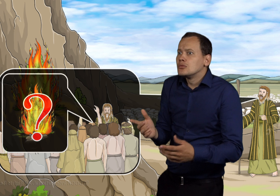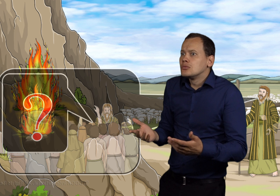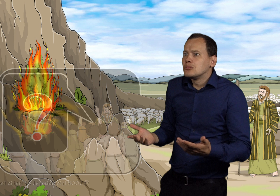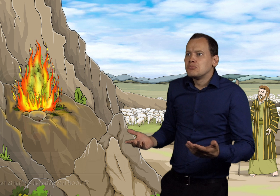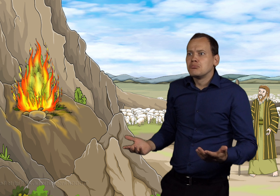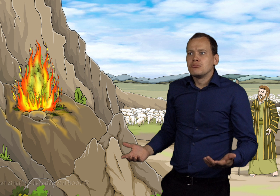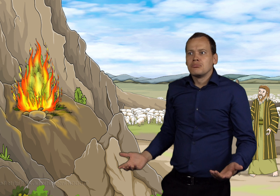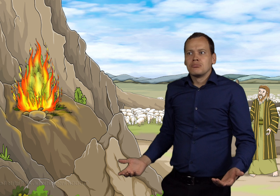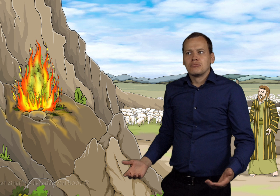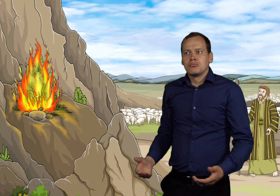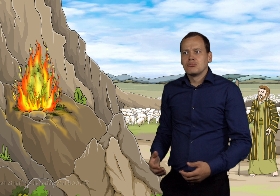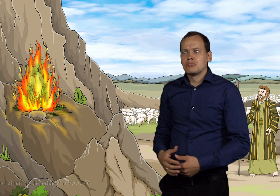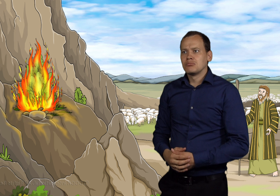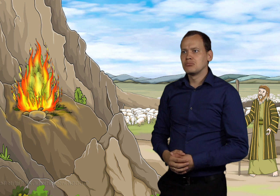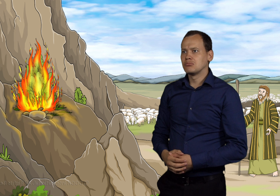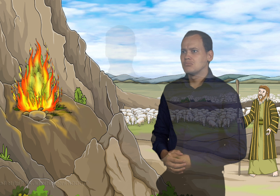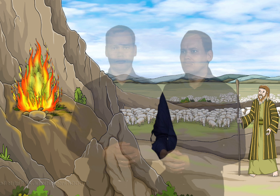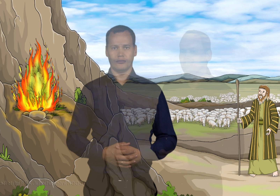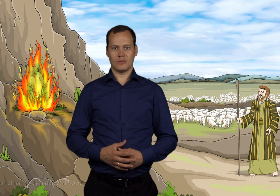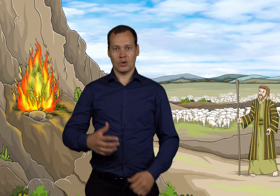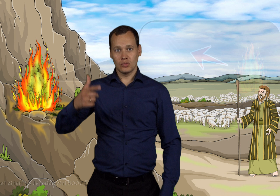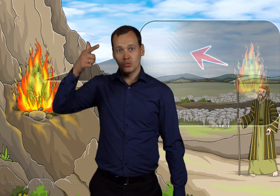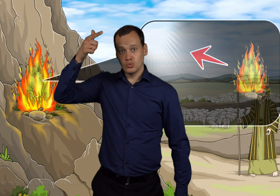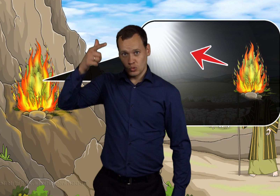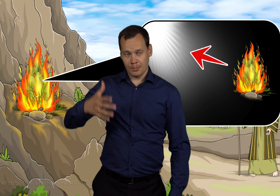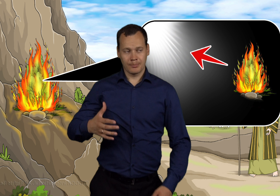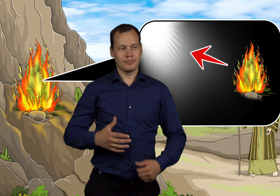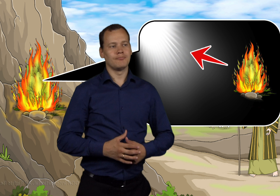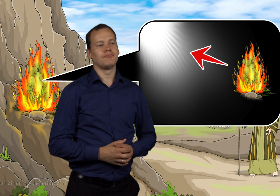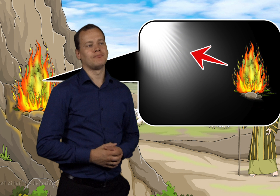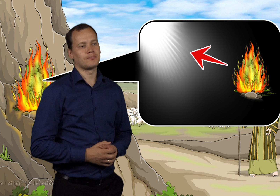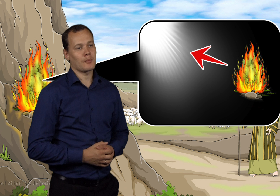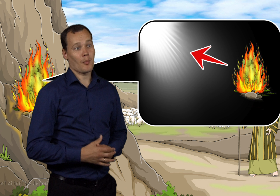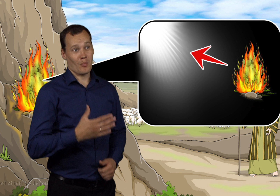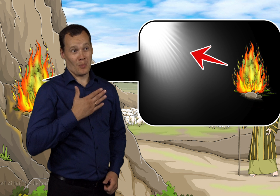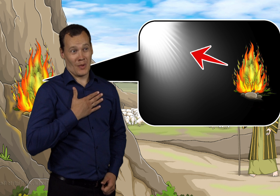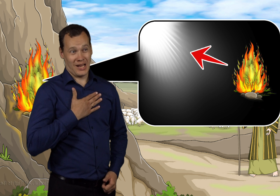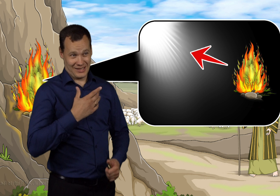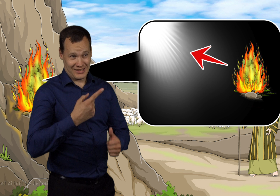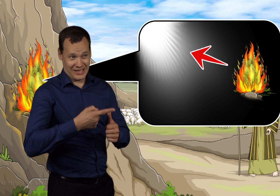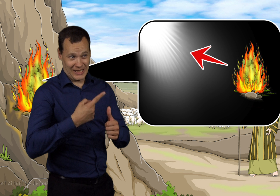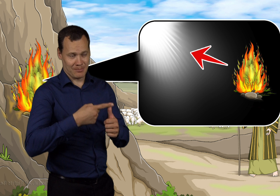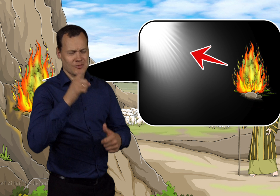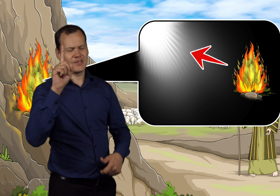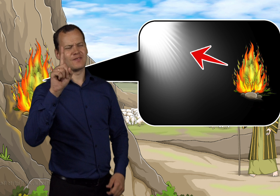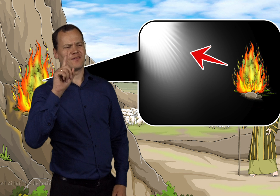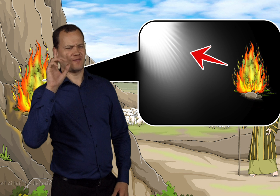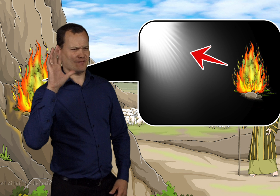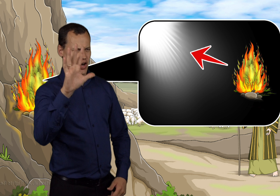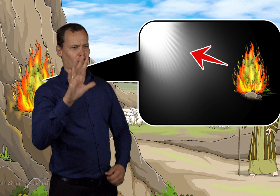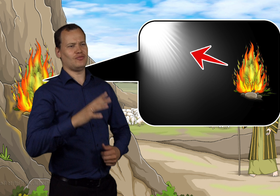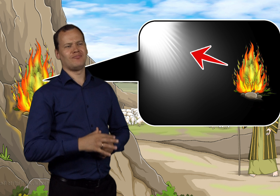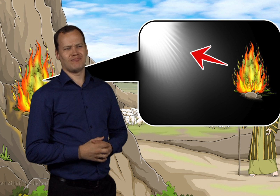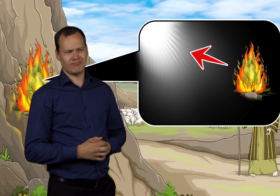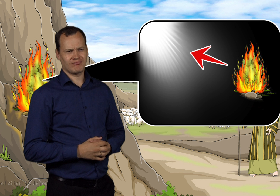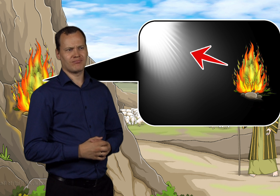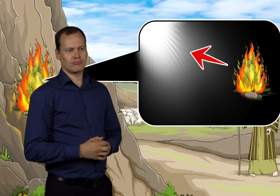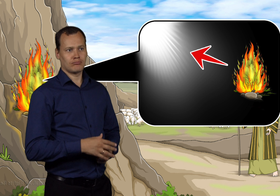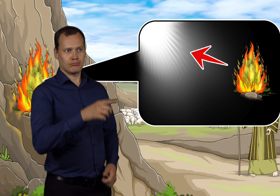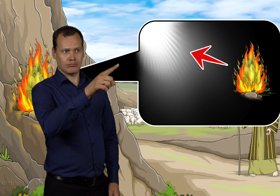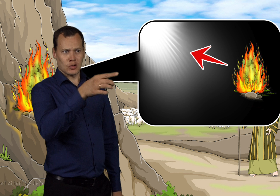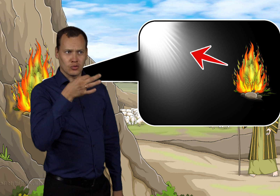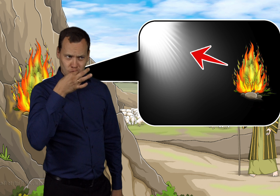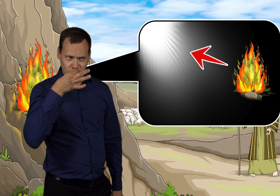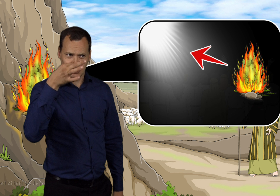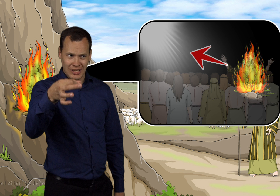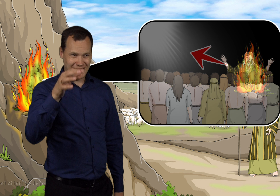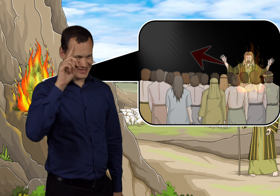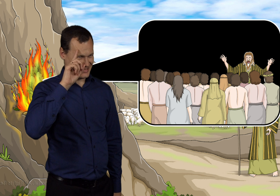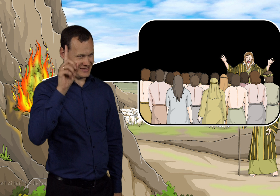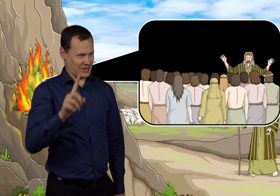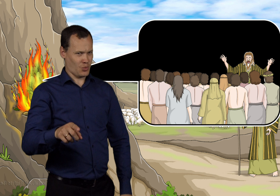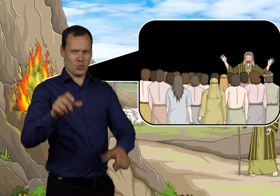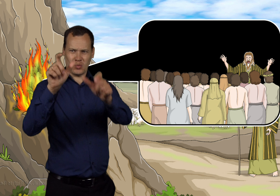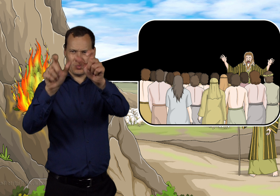God said to Moses, “I AM WHO I AM.